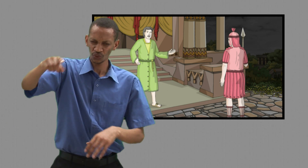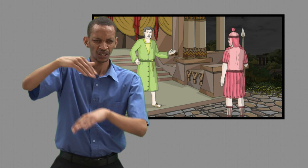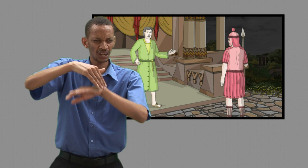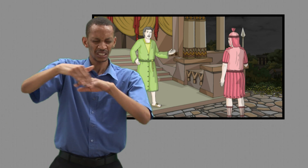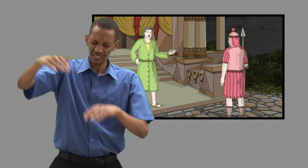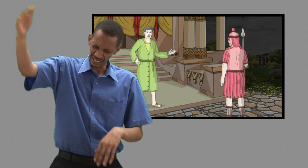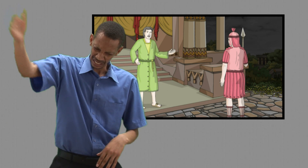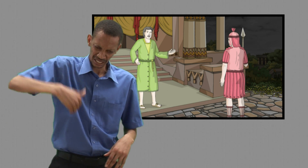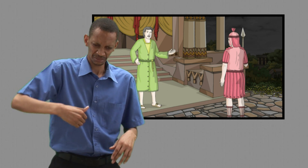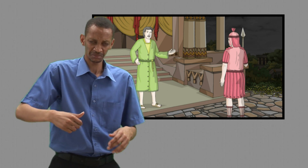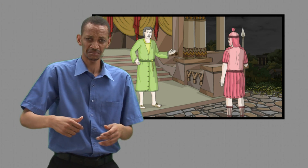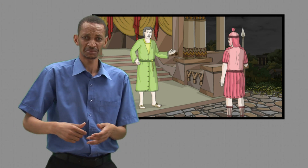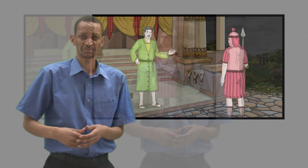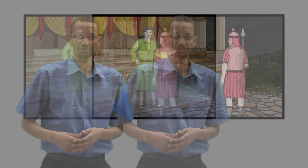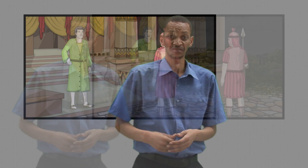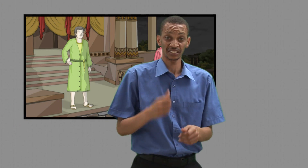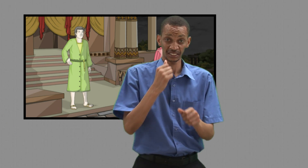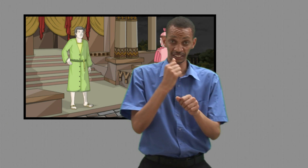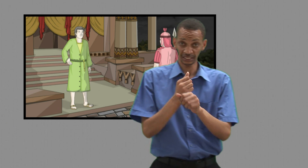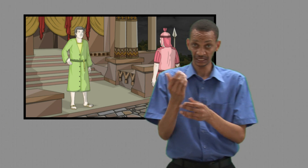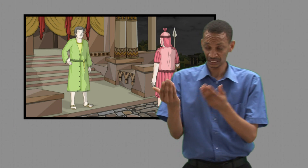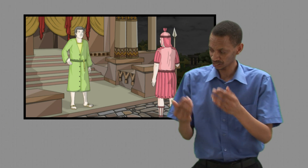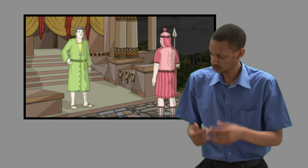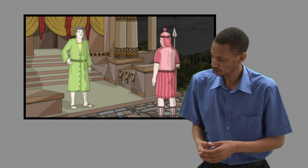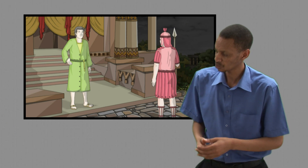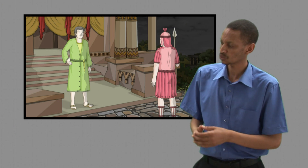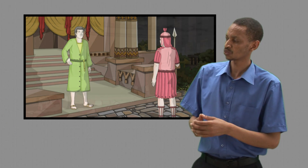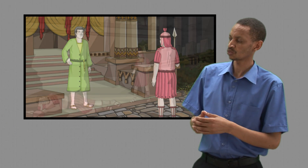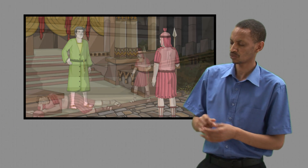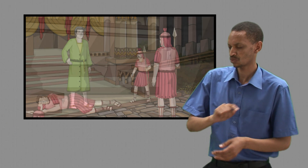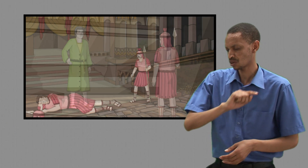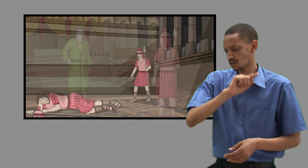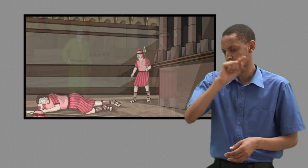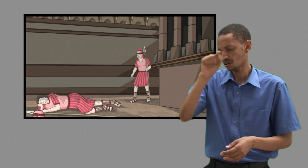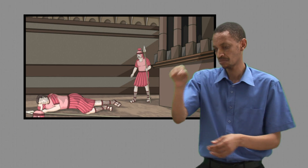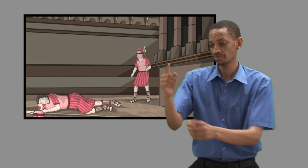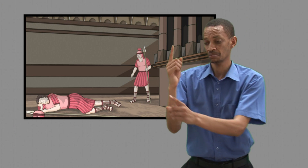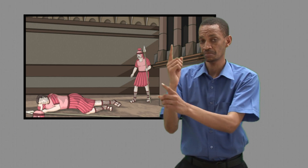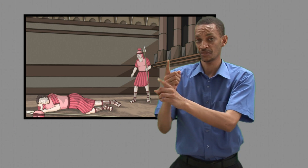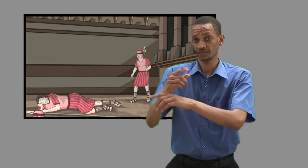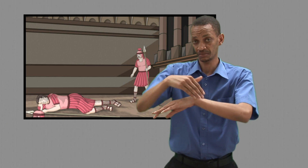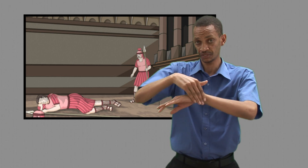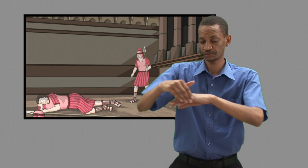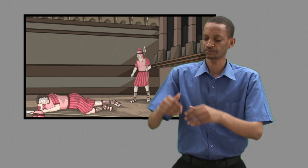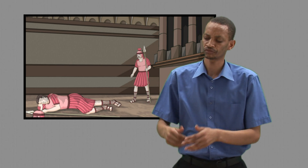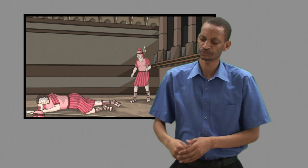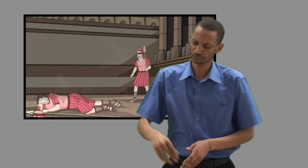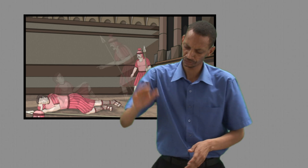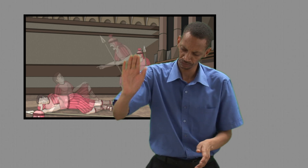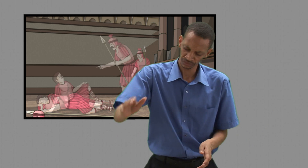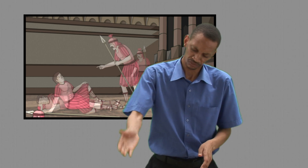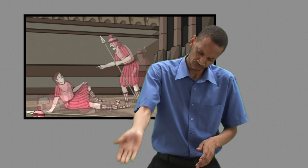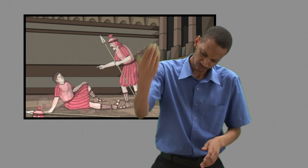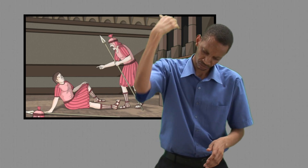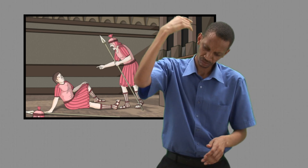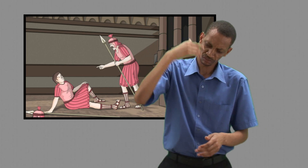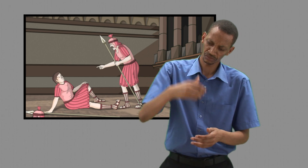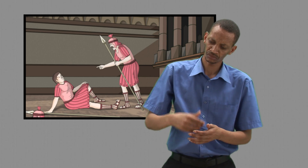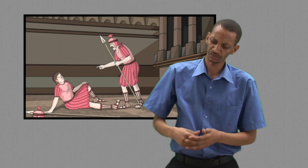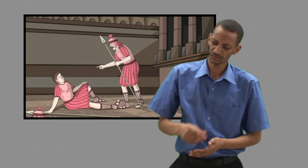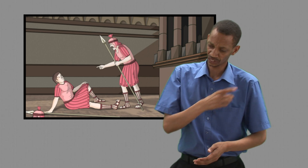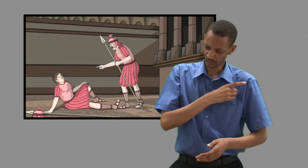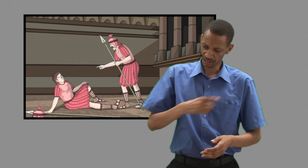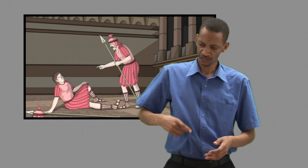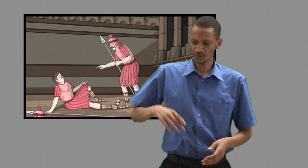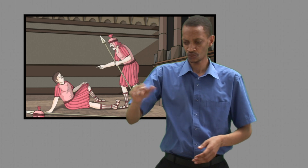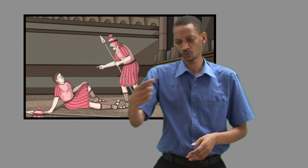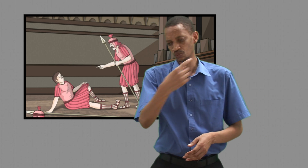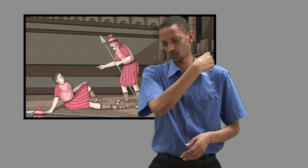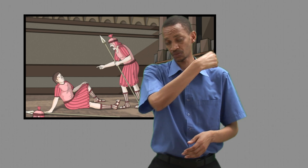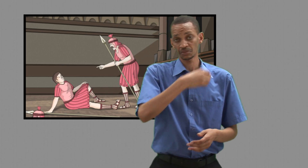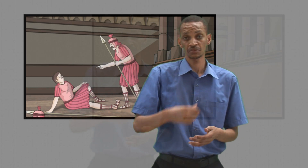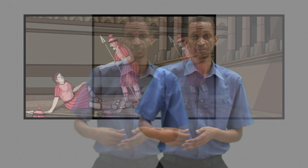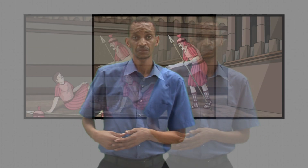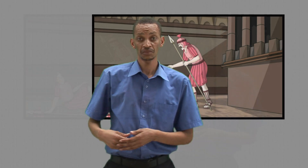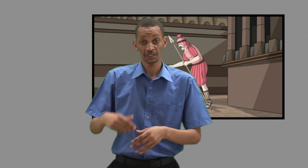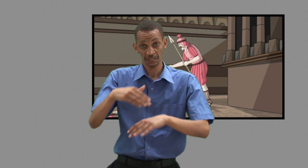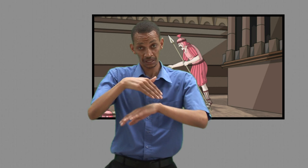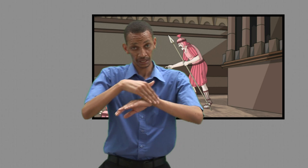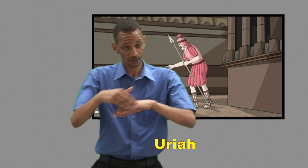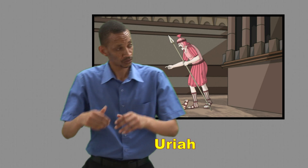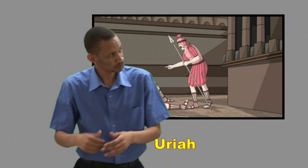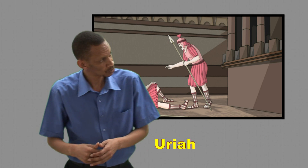he did not go down to his house.